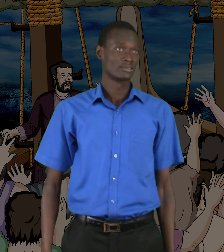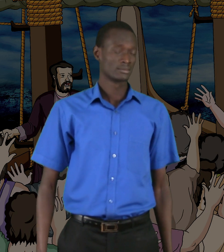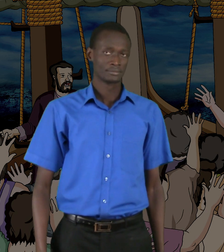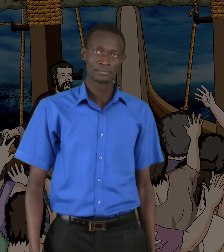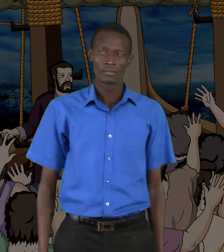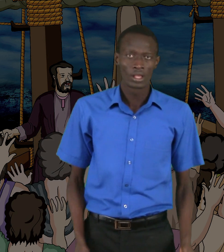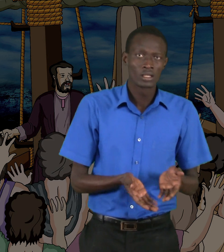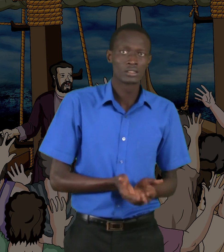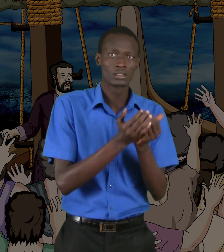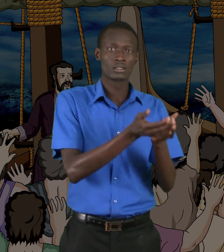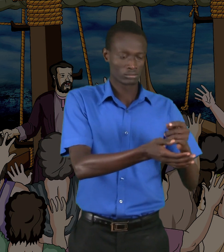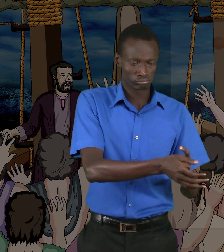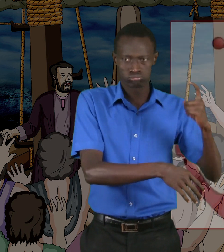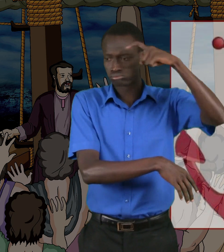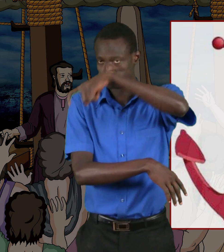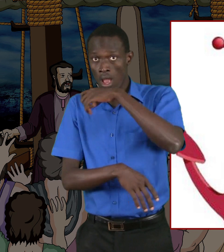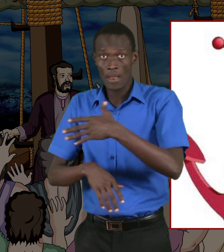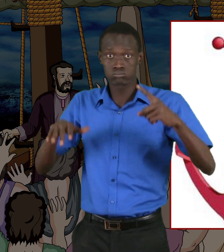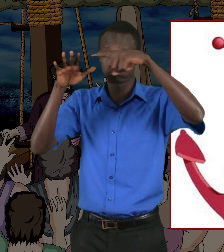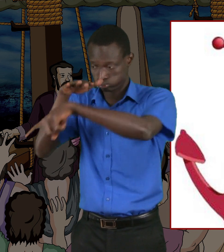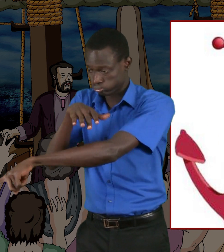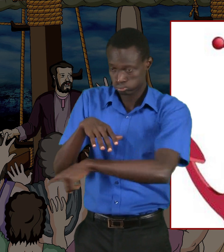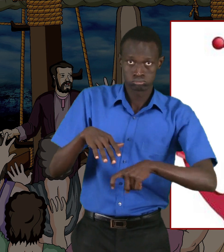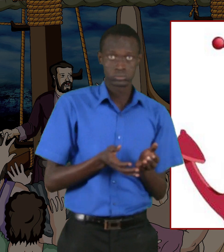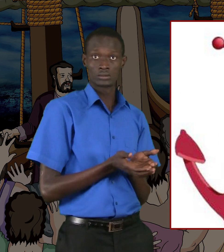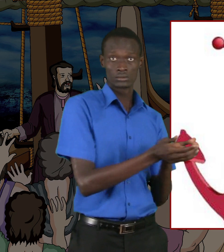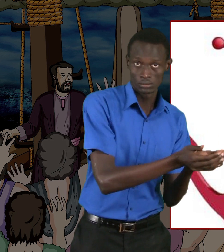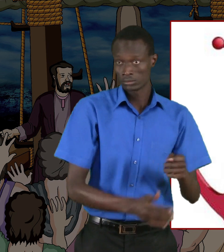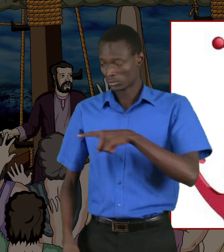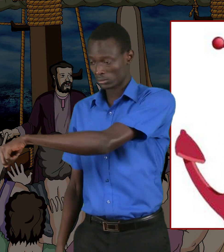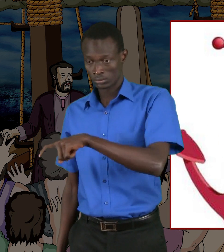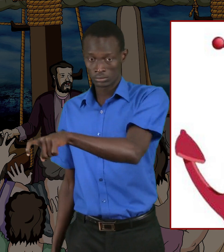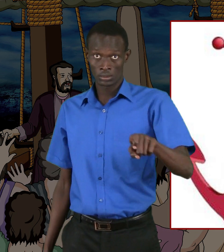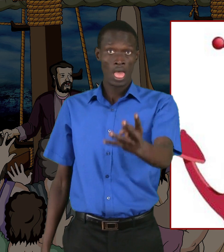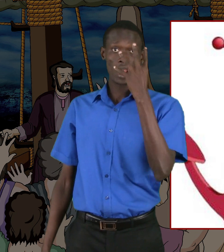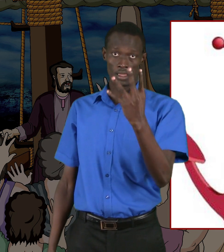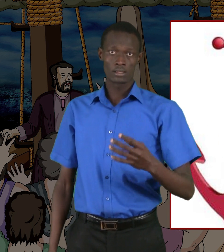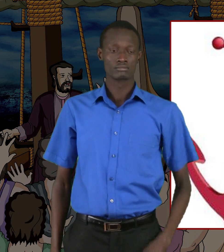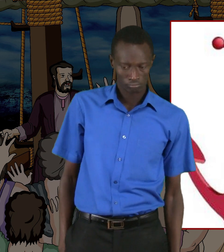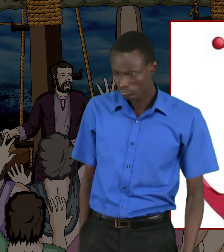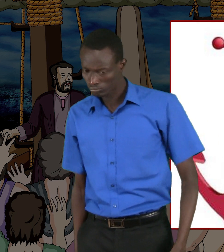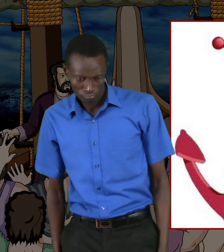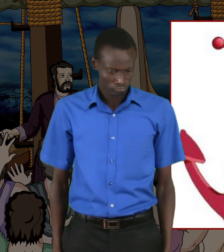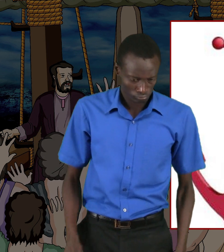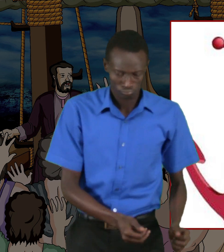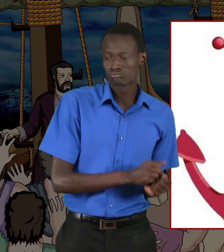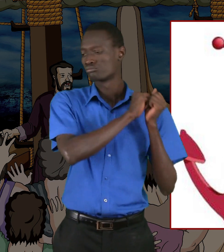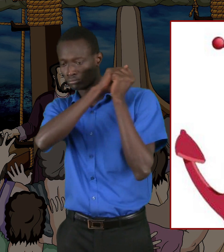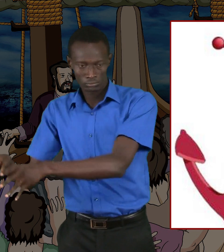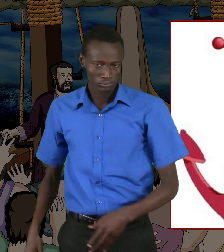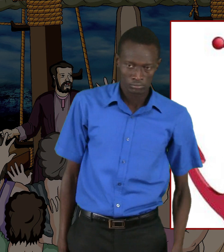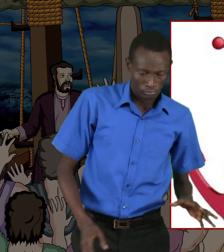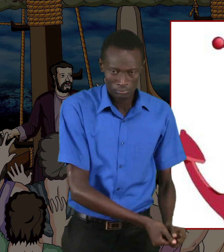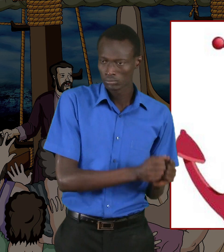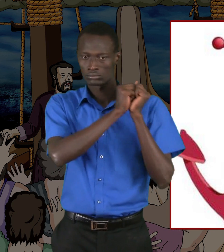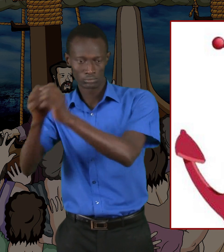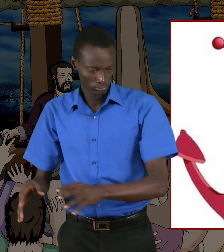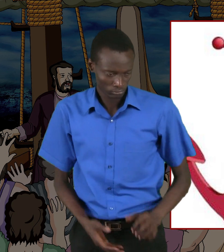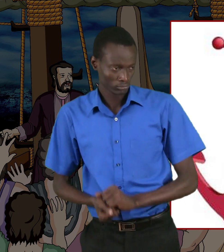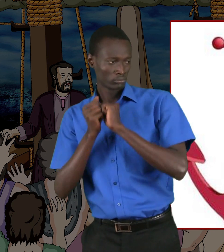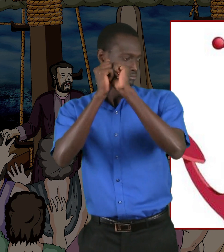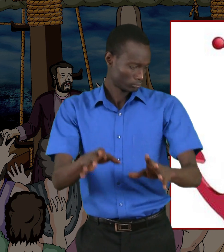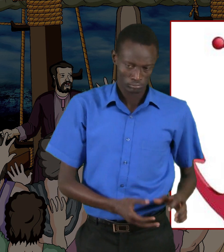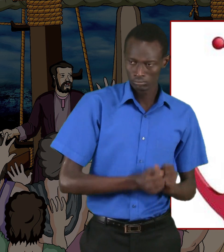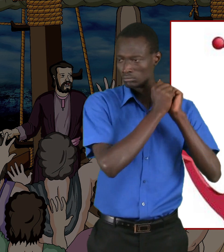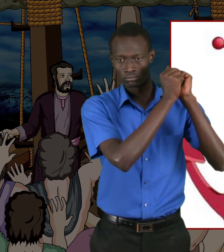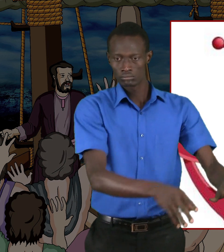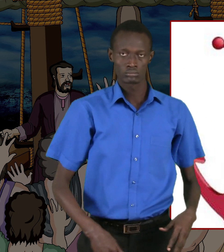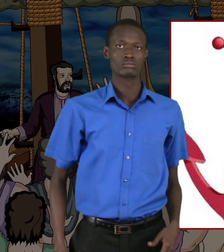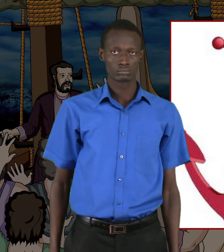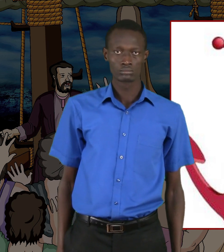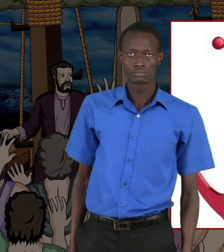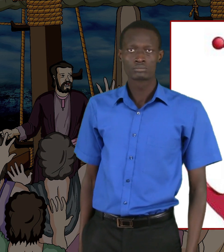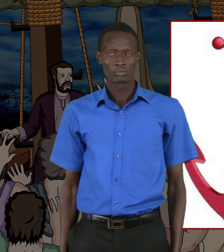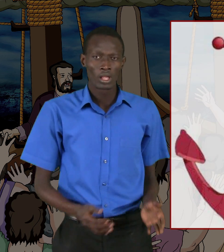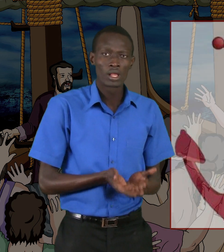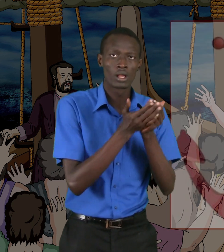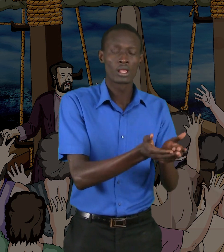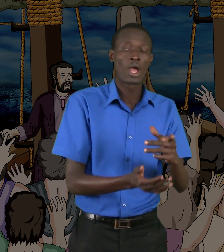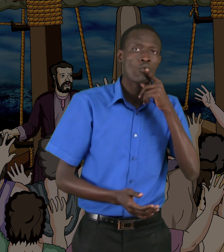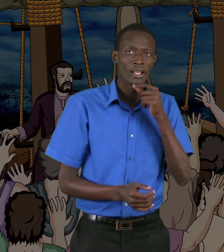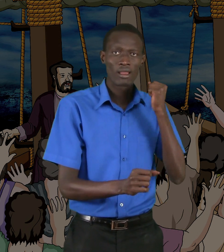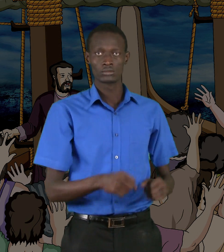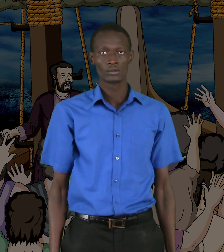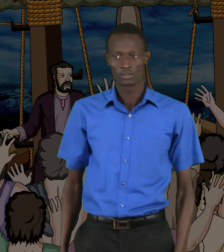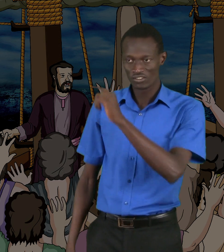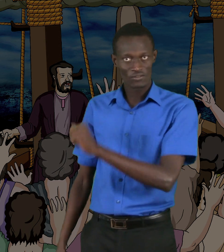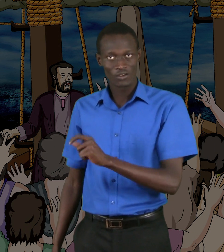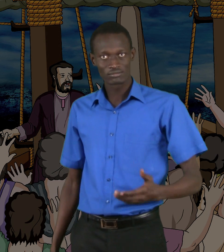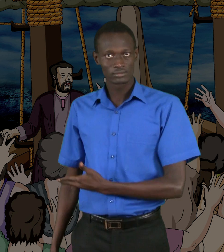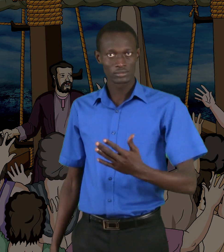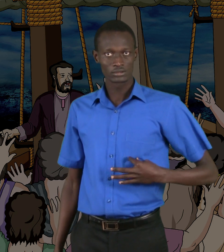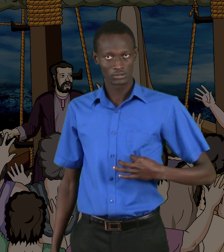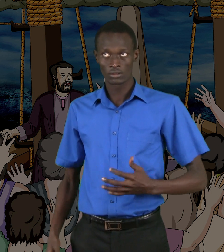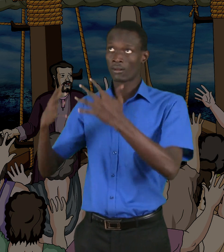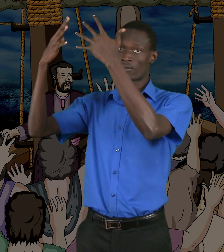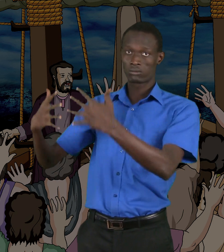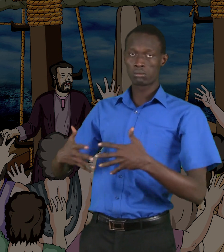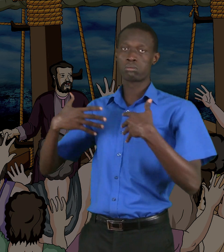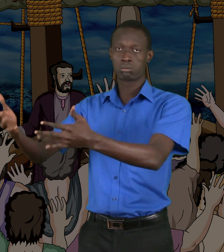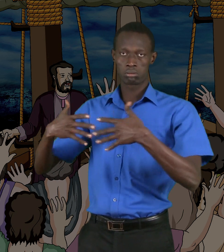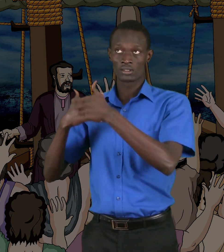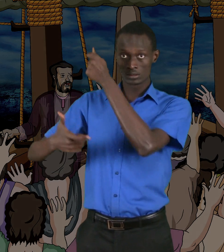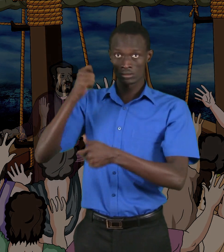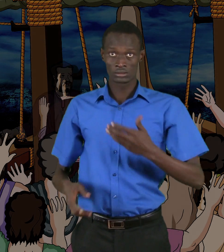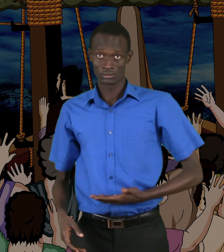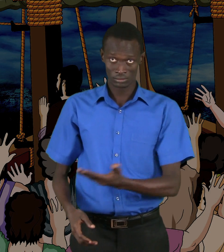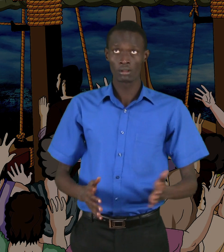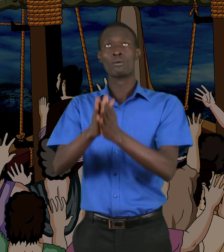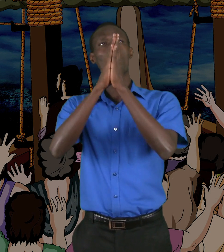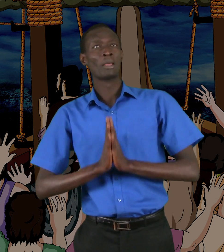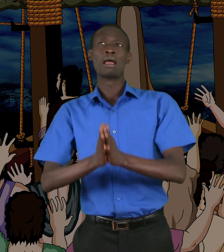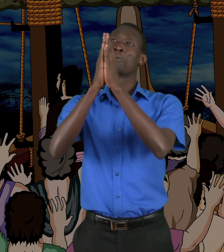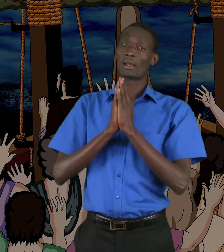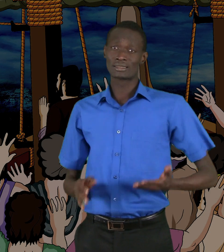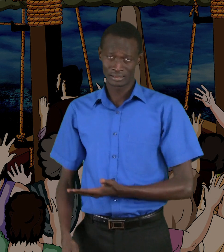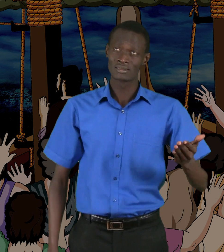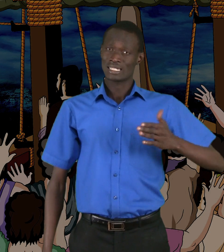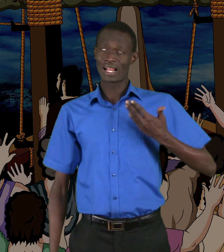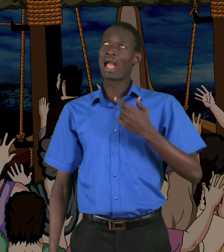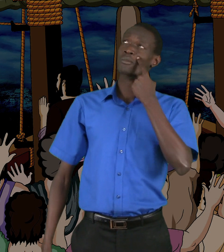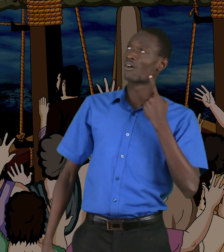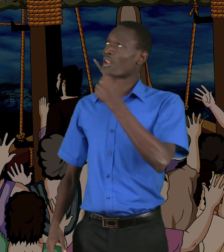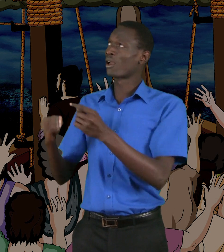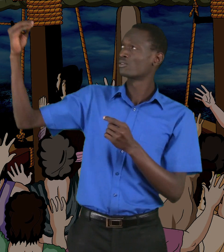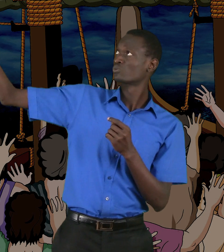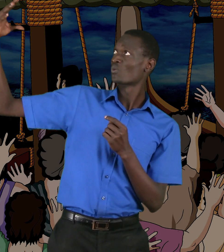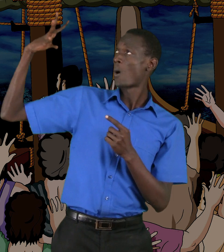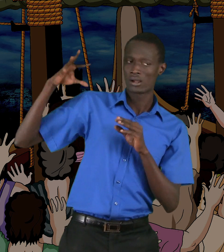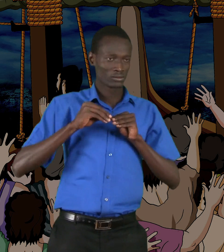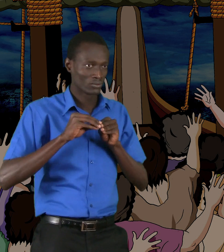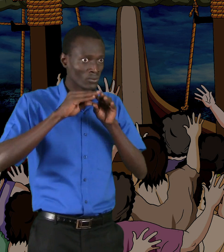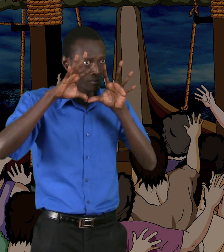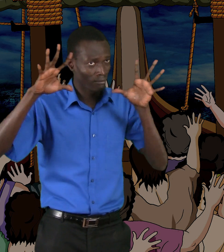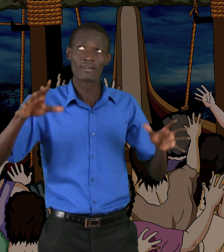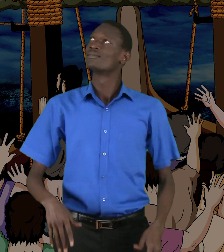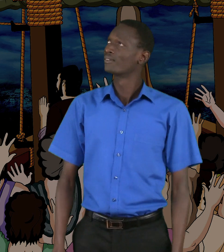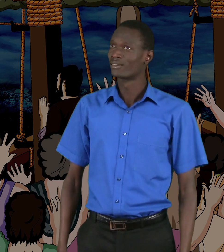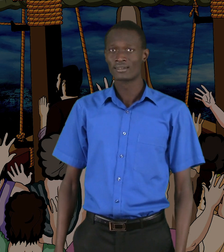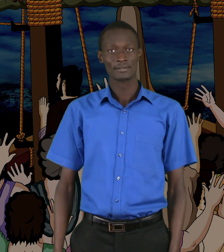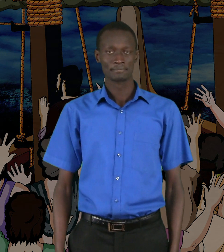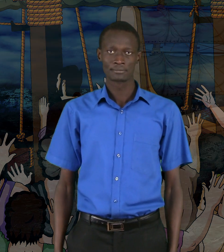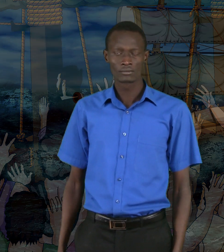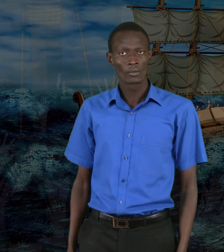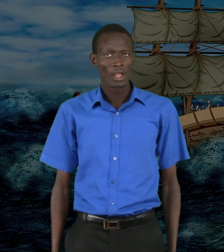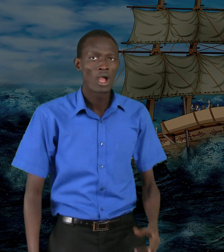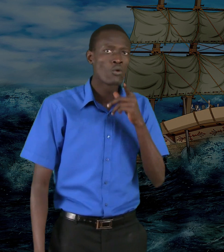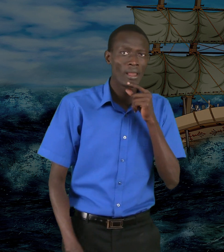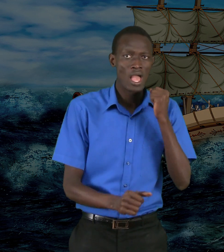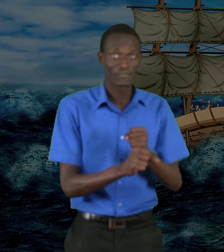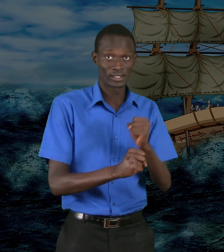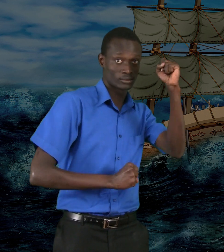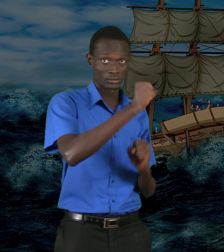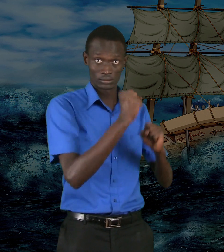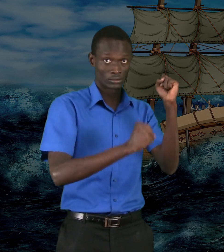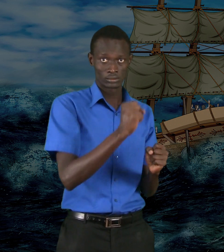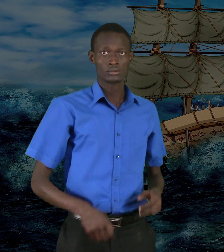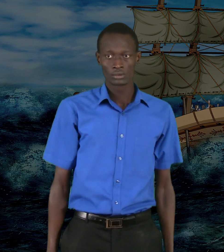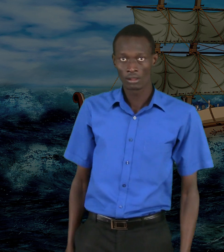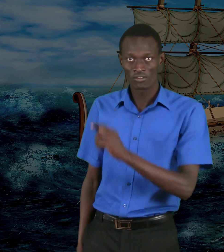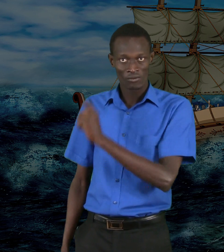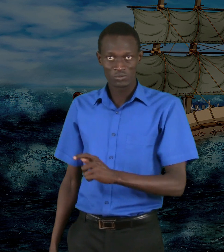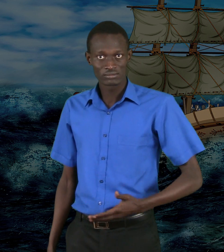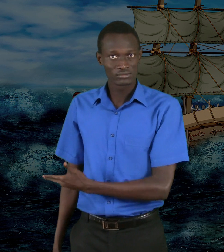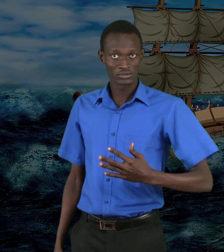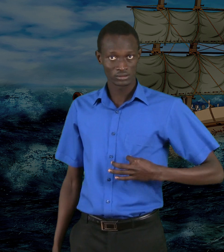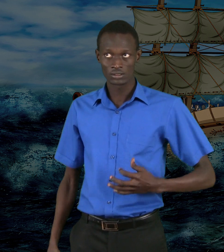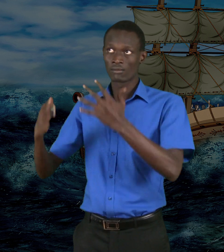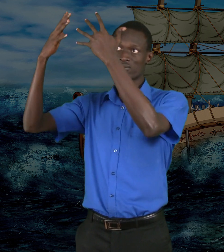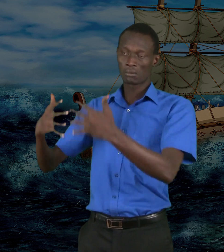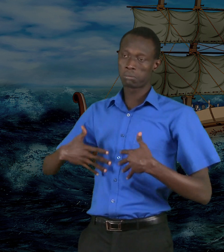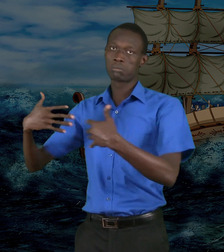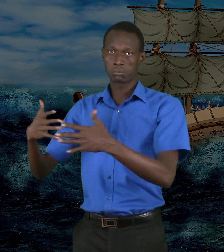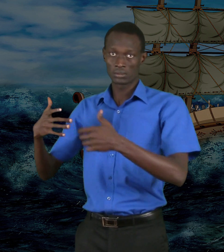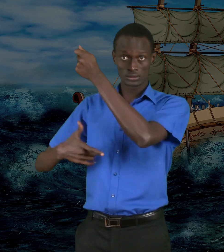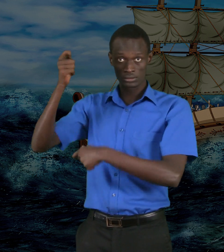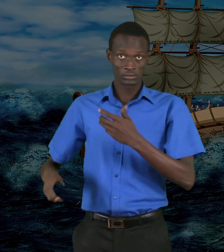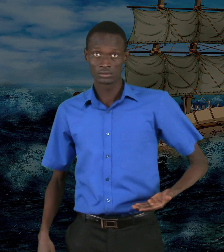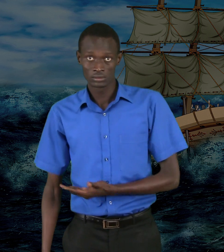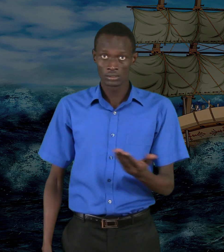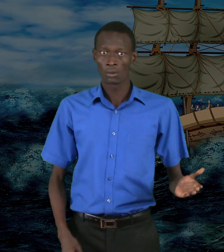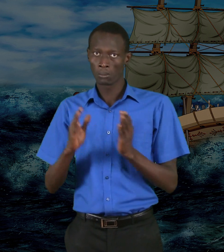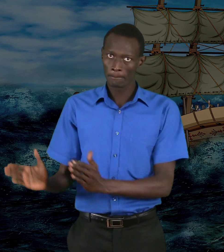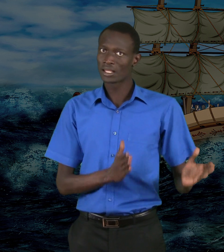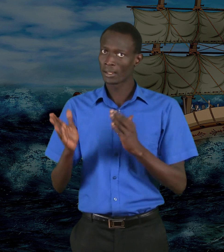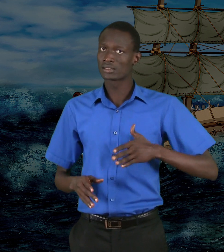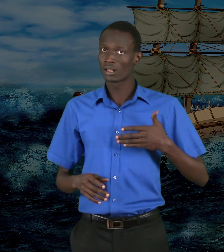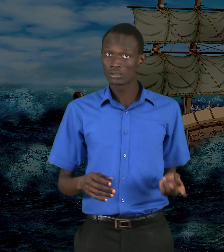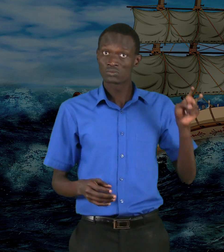Fearing that we would run aground on the rocks, they dropped four anchors from the stern and prayed for daybreak.